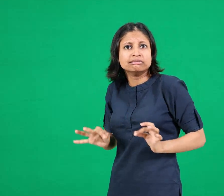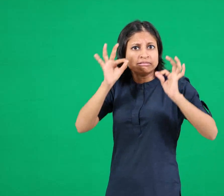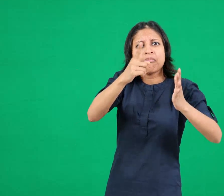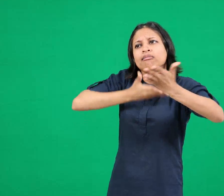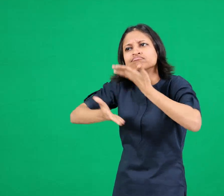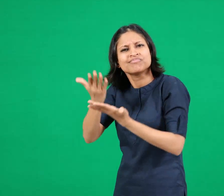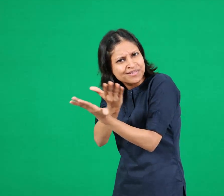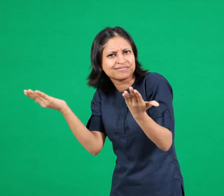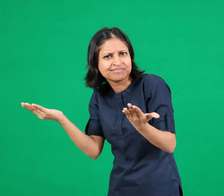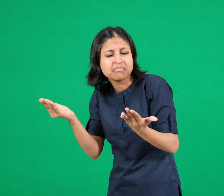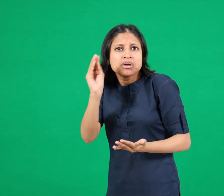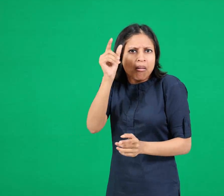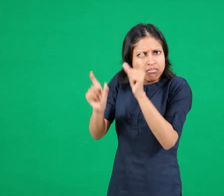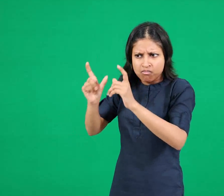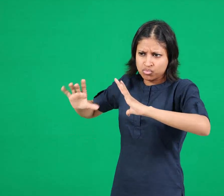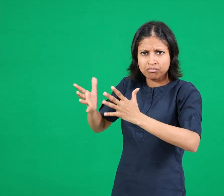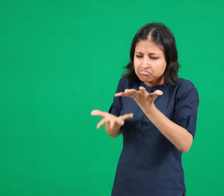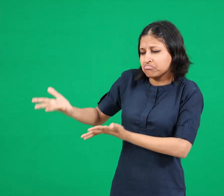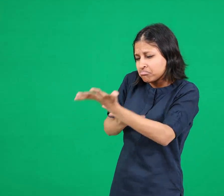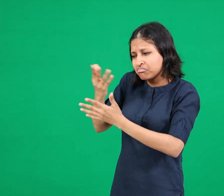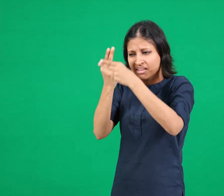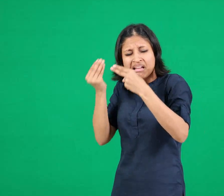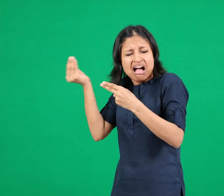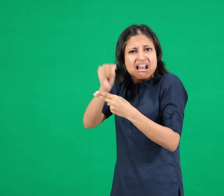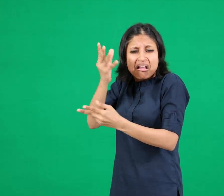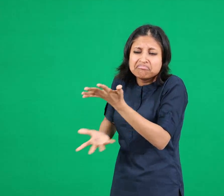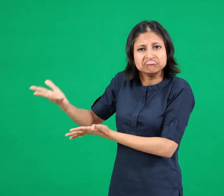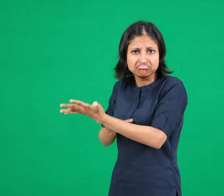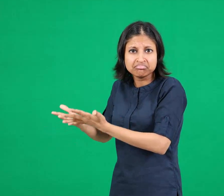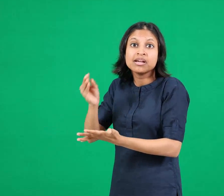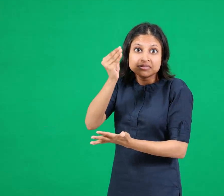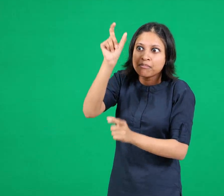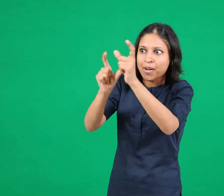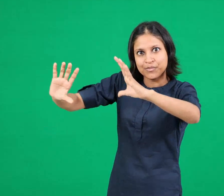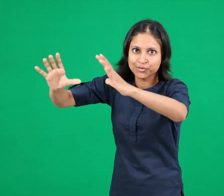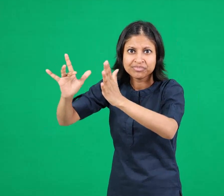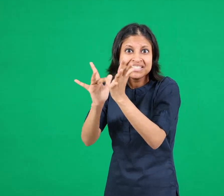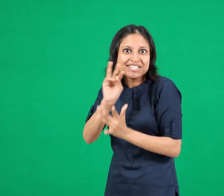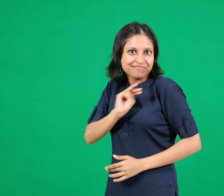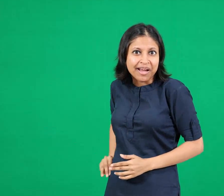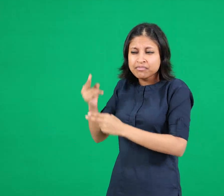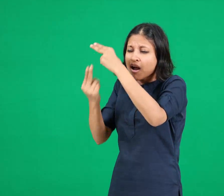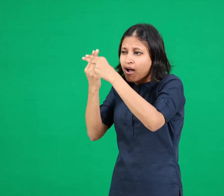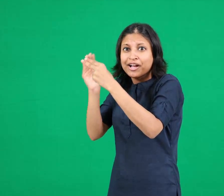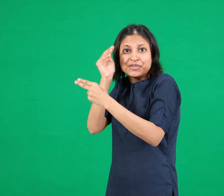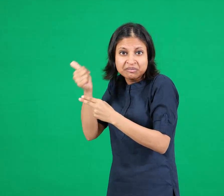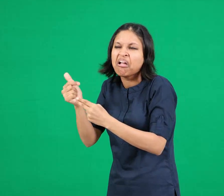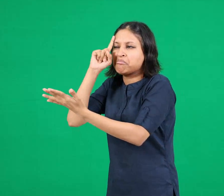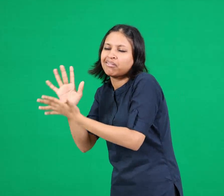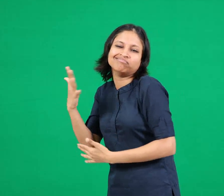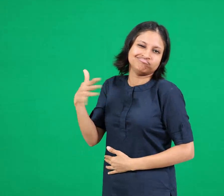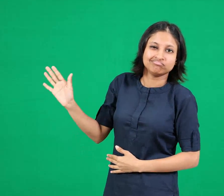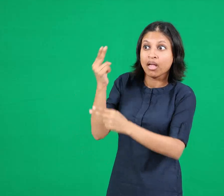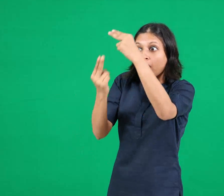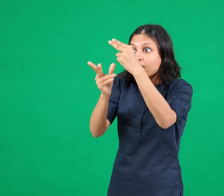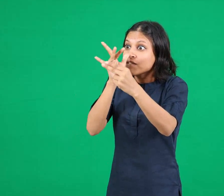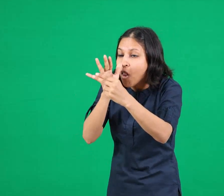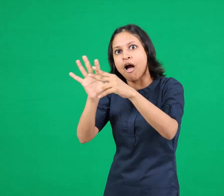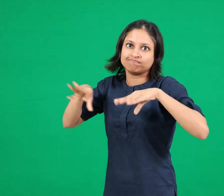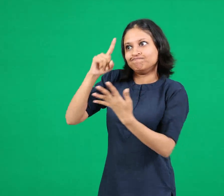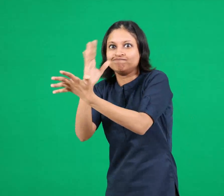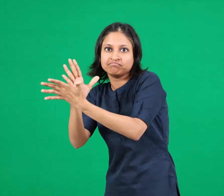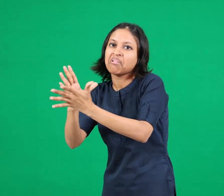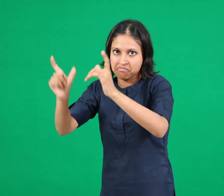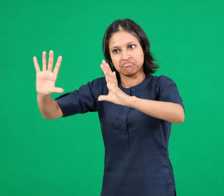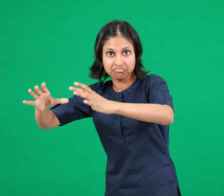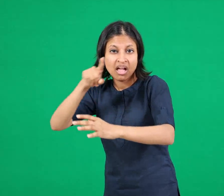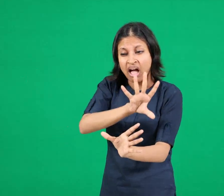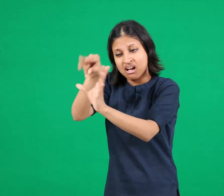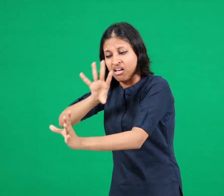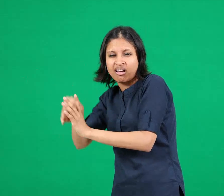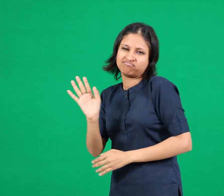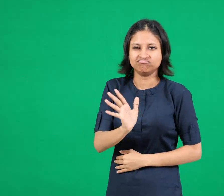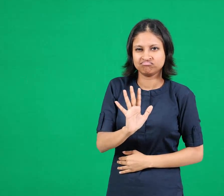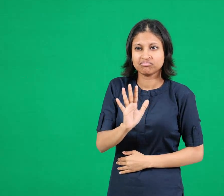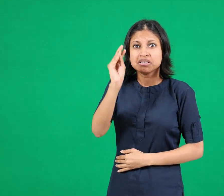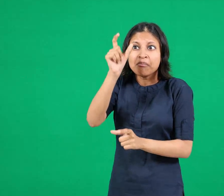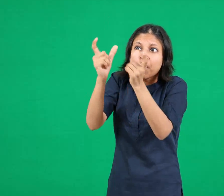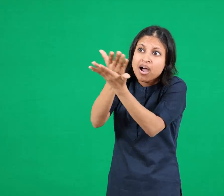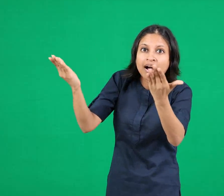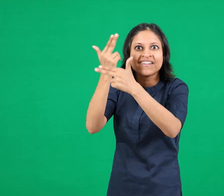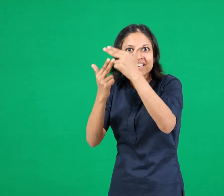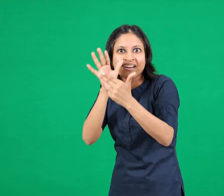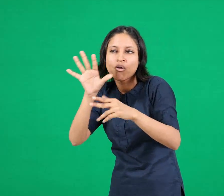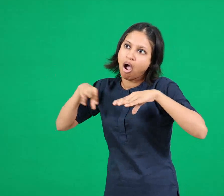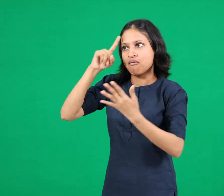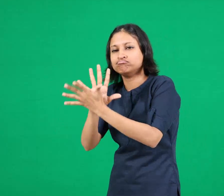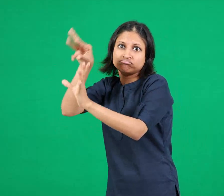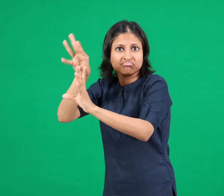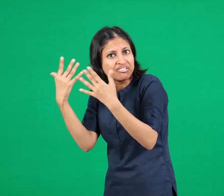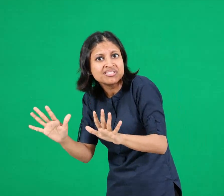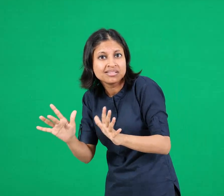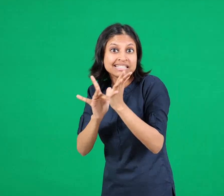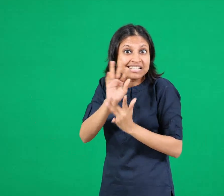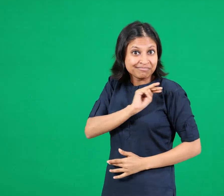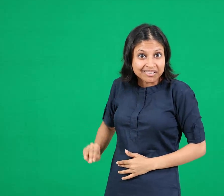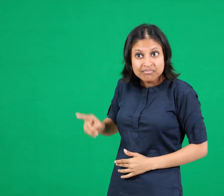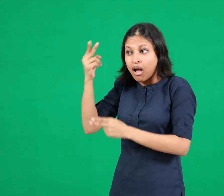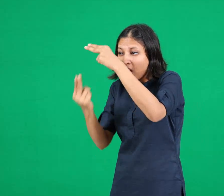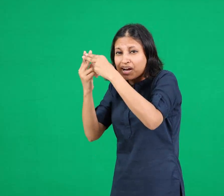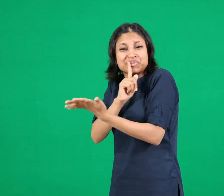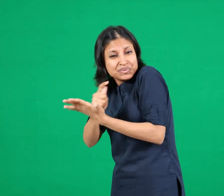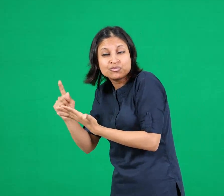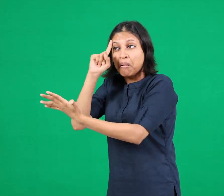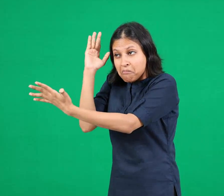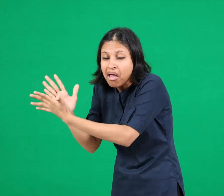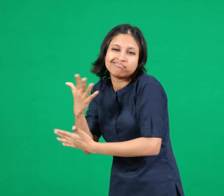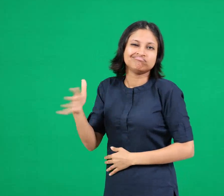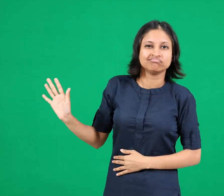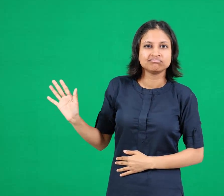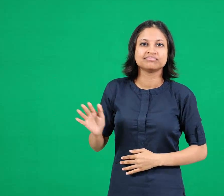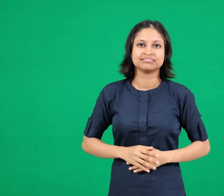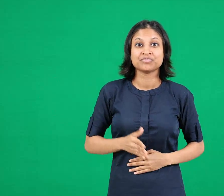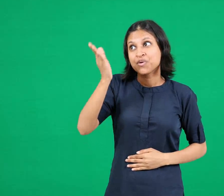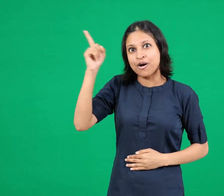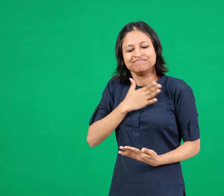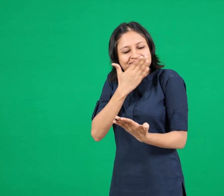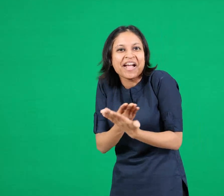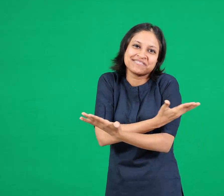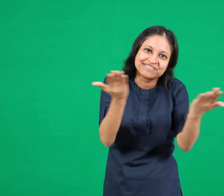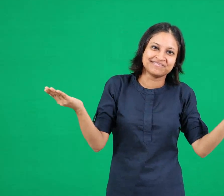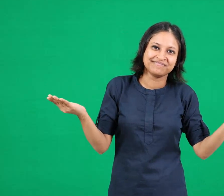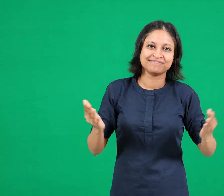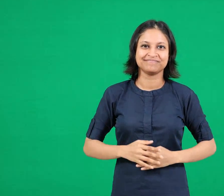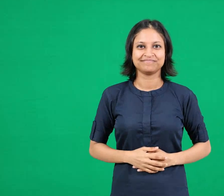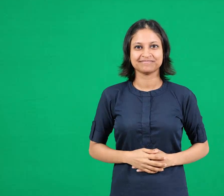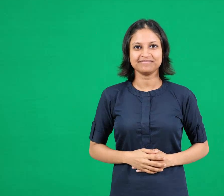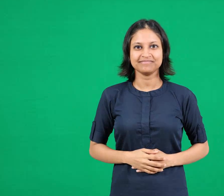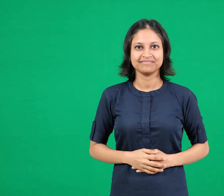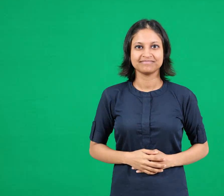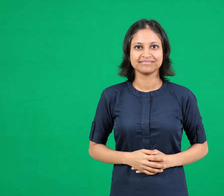Avoid irreverent, empty chatter and the opposing arguments of so-called " knowledge," which some have professed and thus swerved away from the faith.